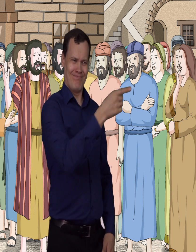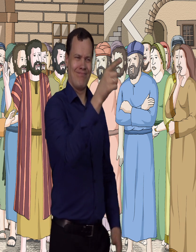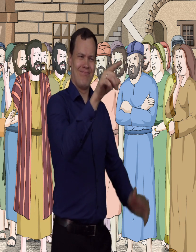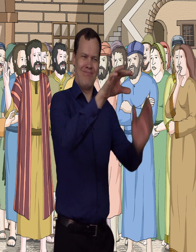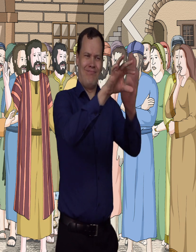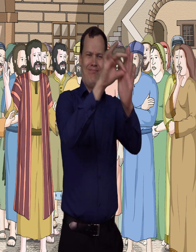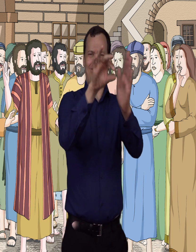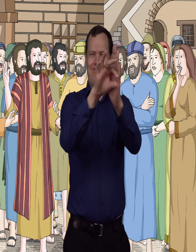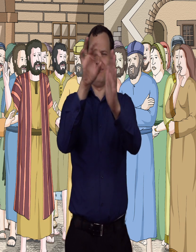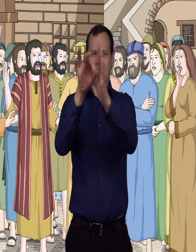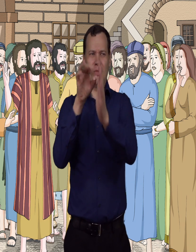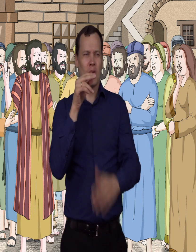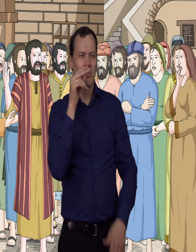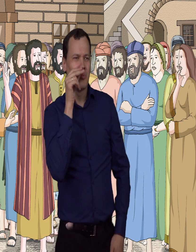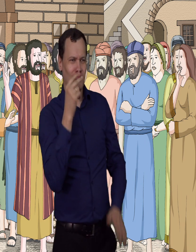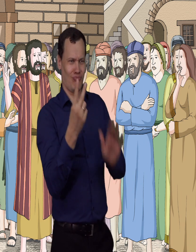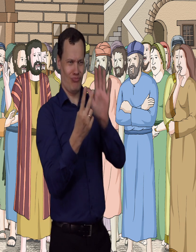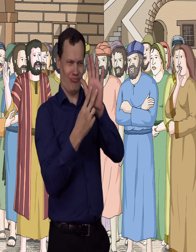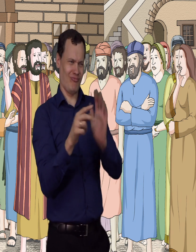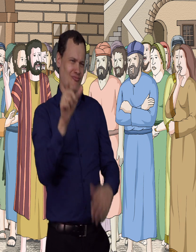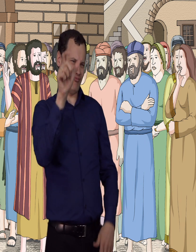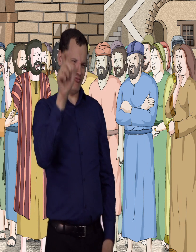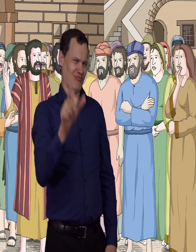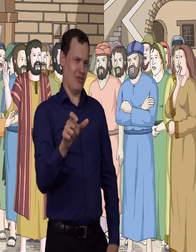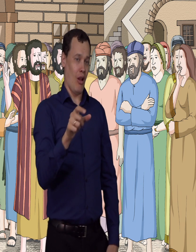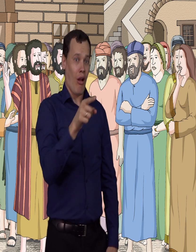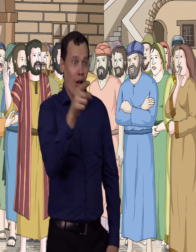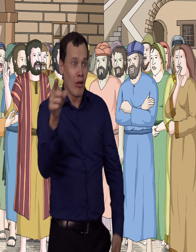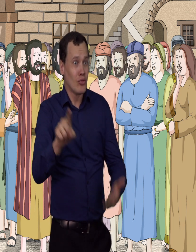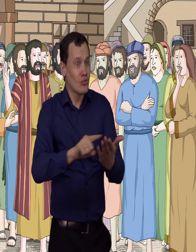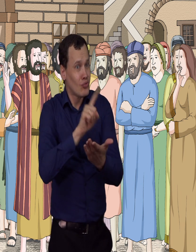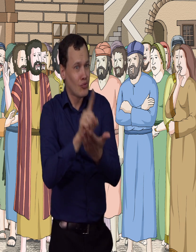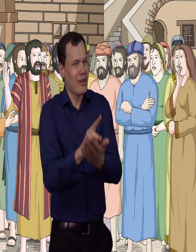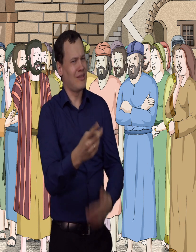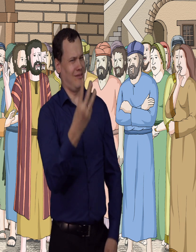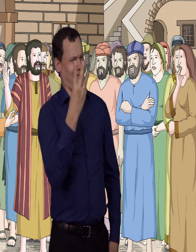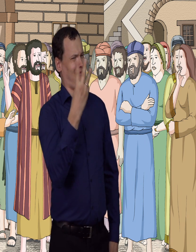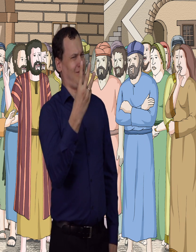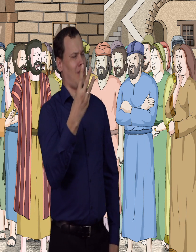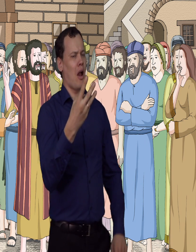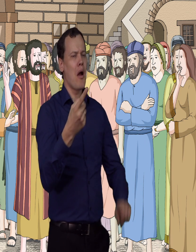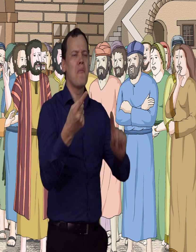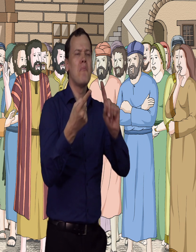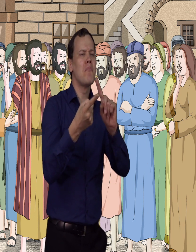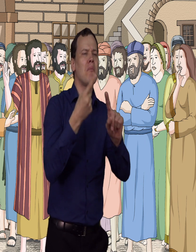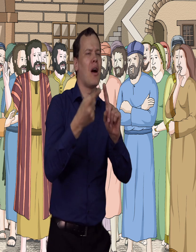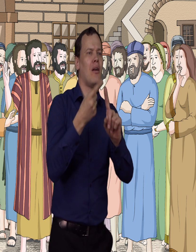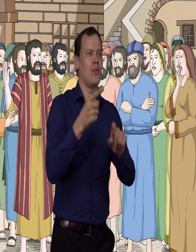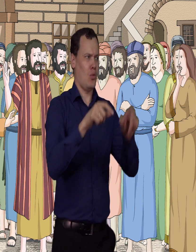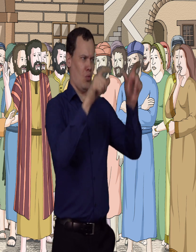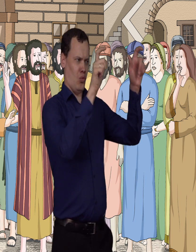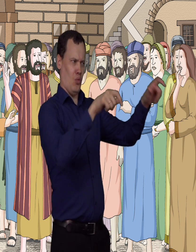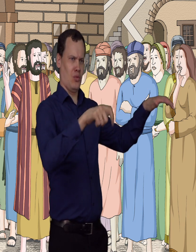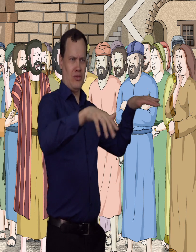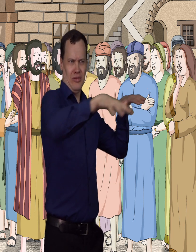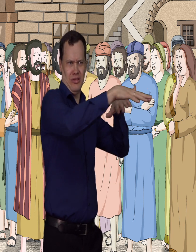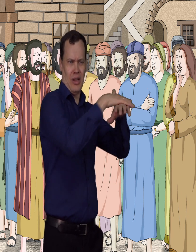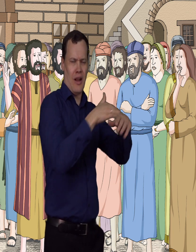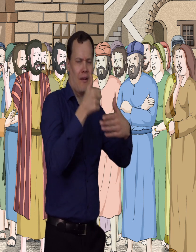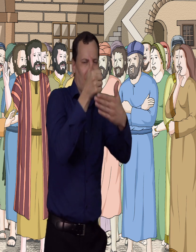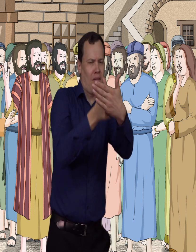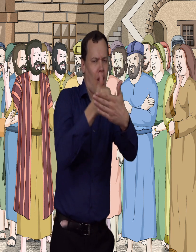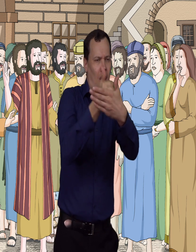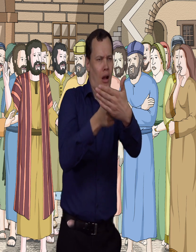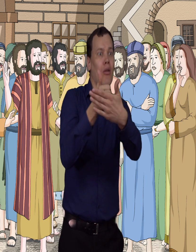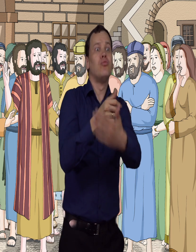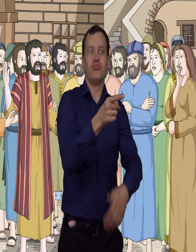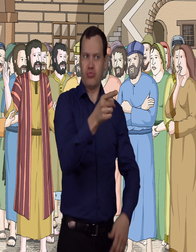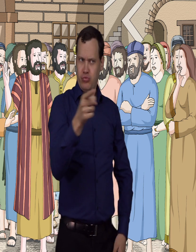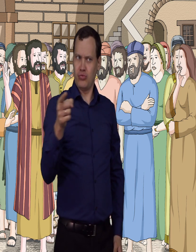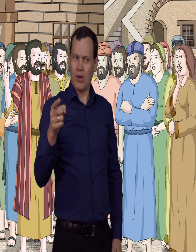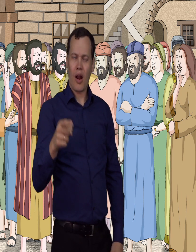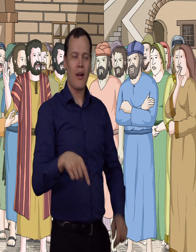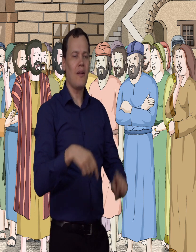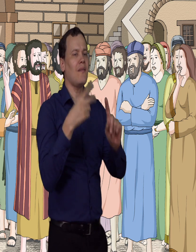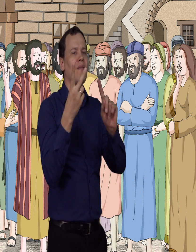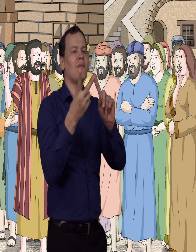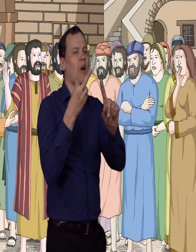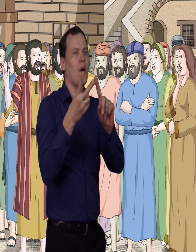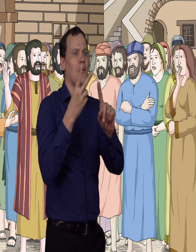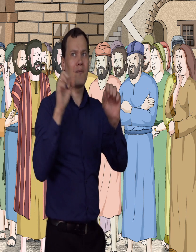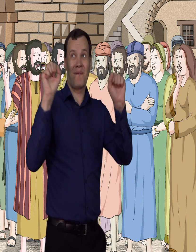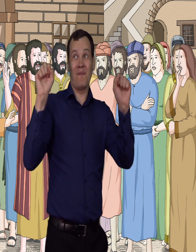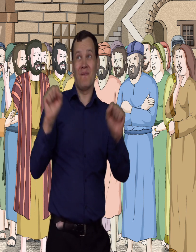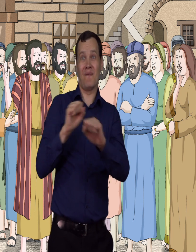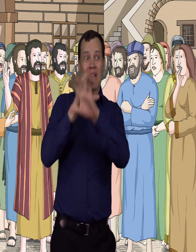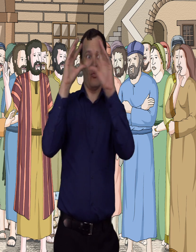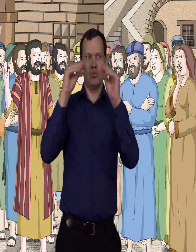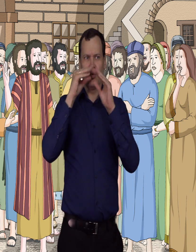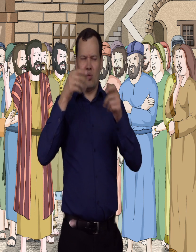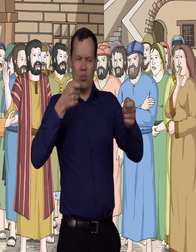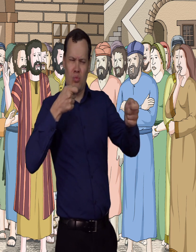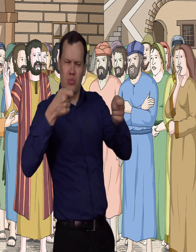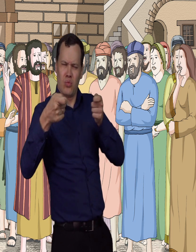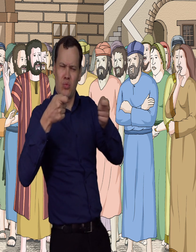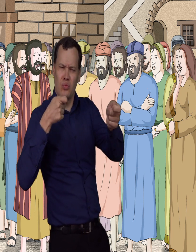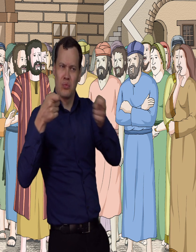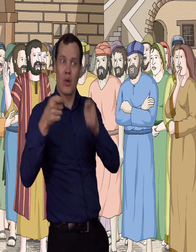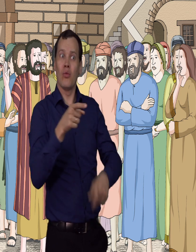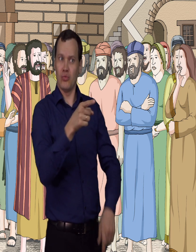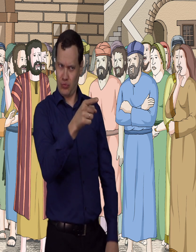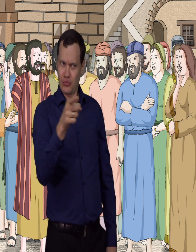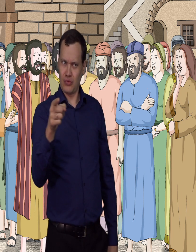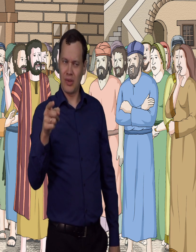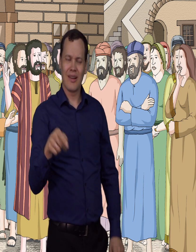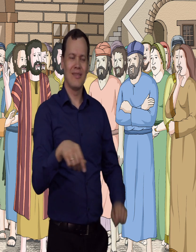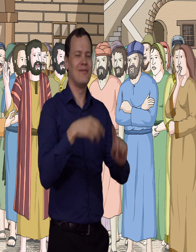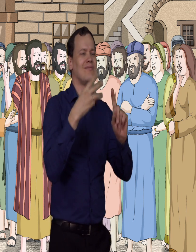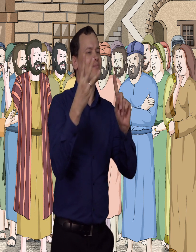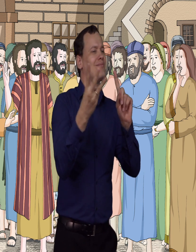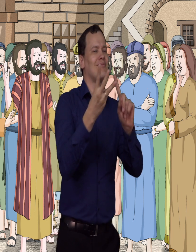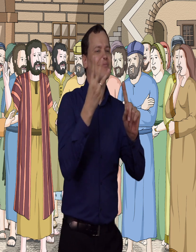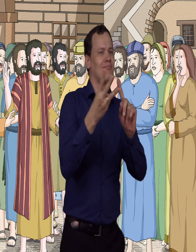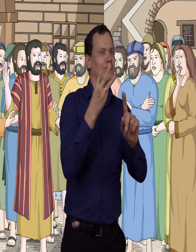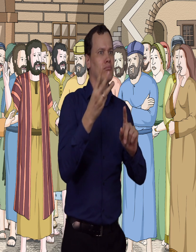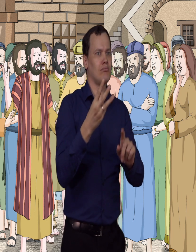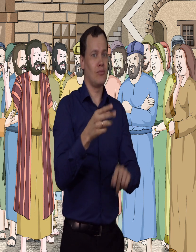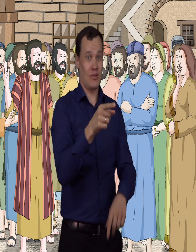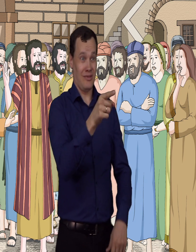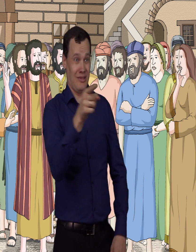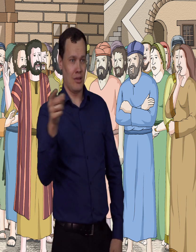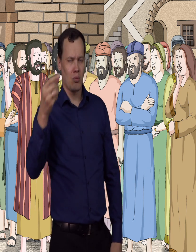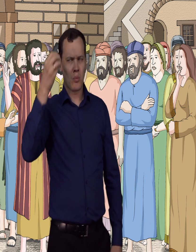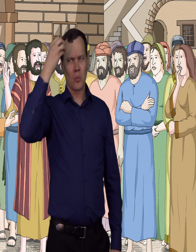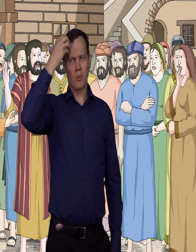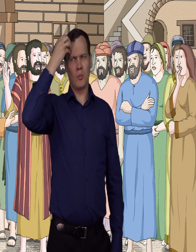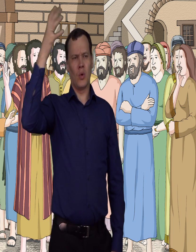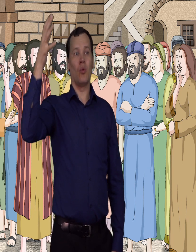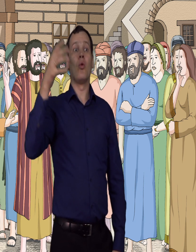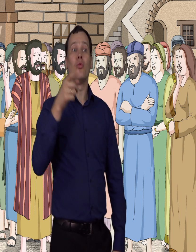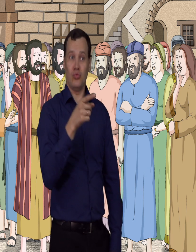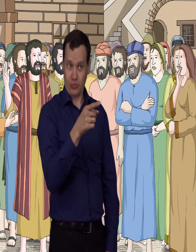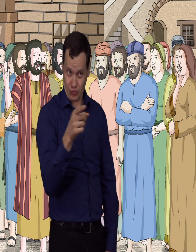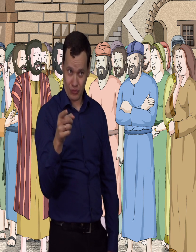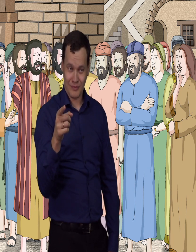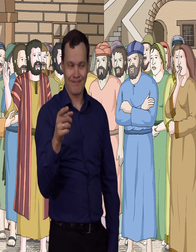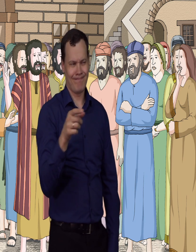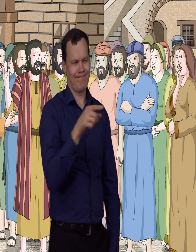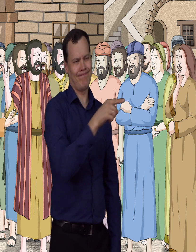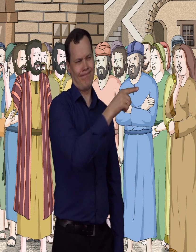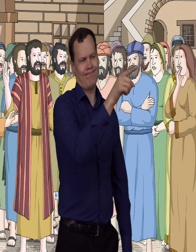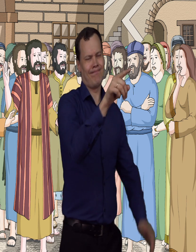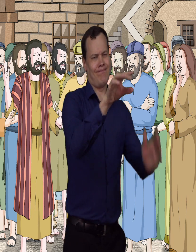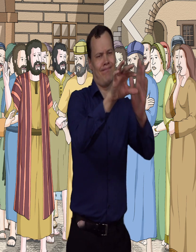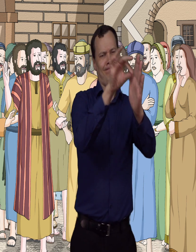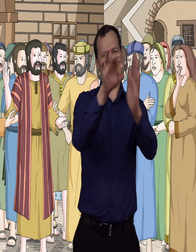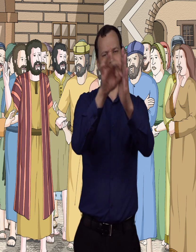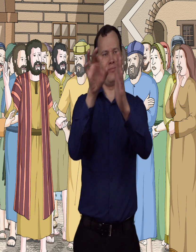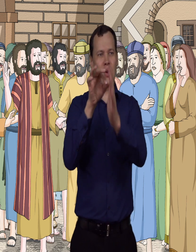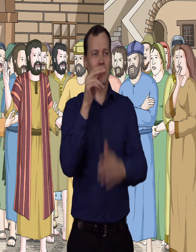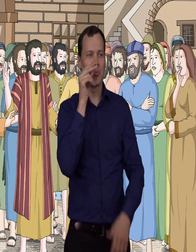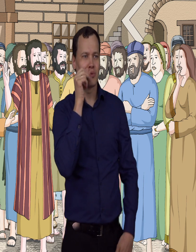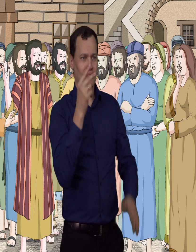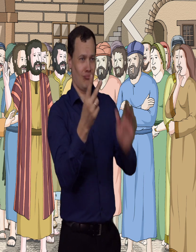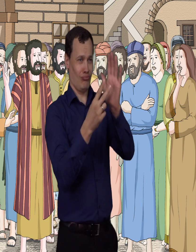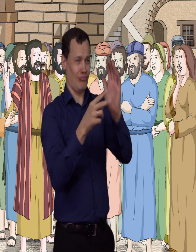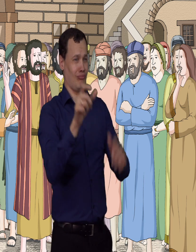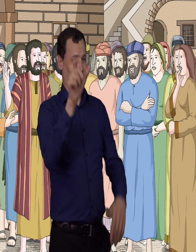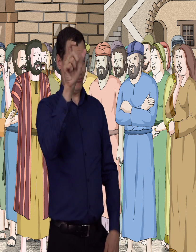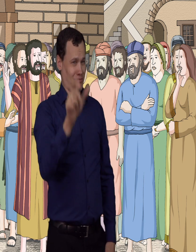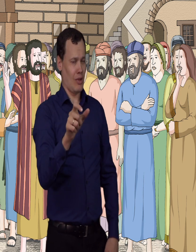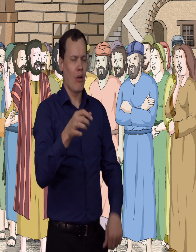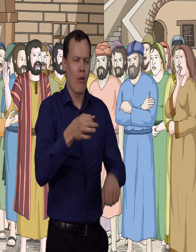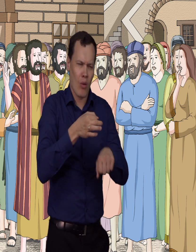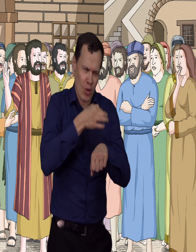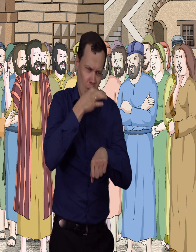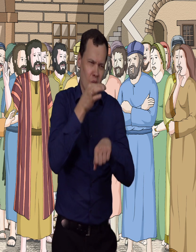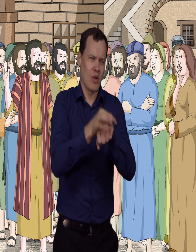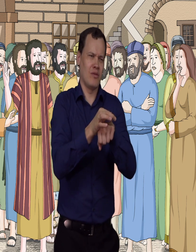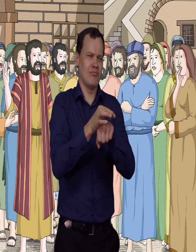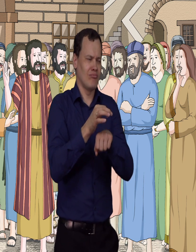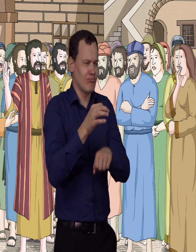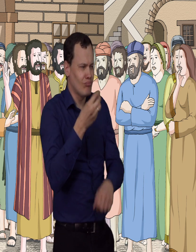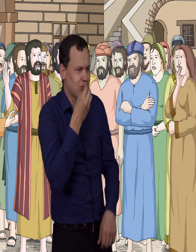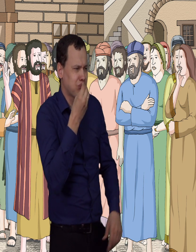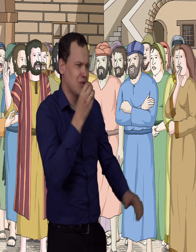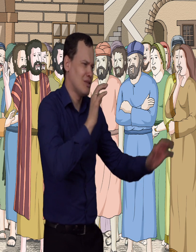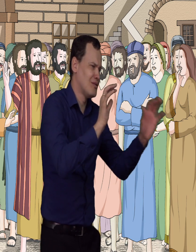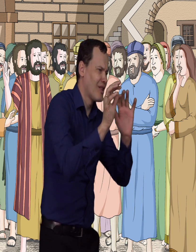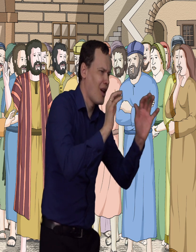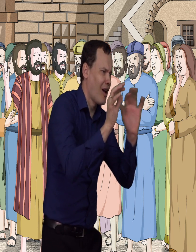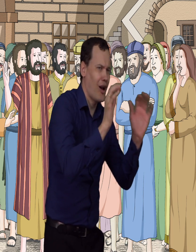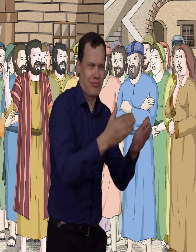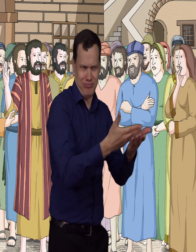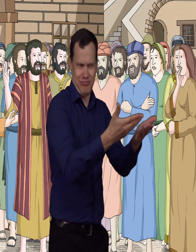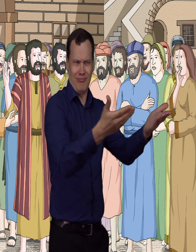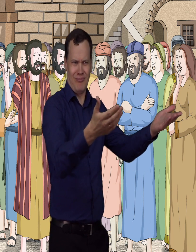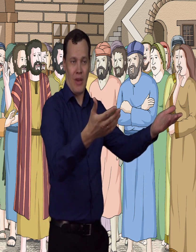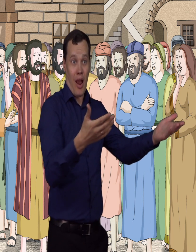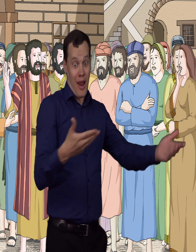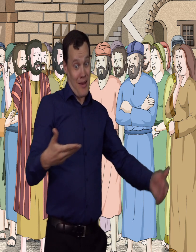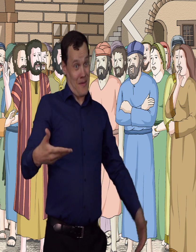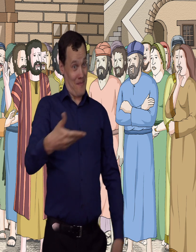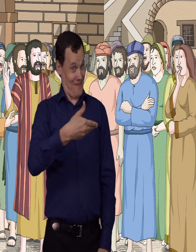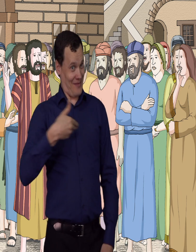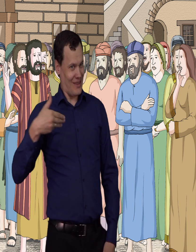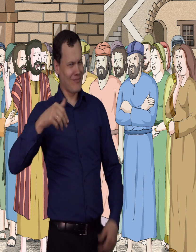Therefore, brothers, select from among you seven men confirmed to be full of the Spirit and wisdom.